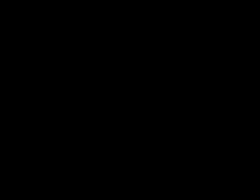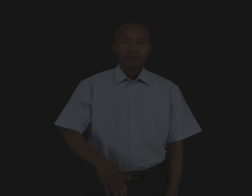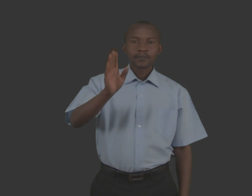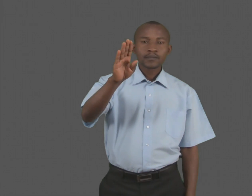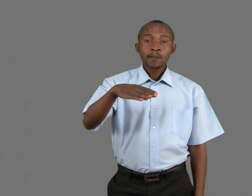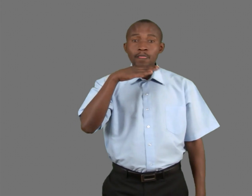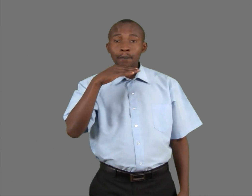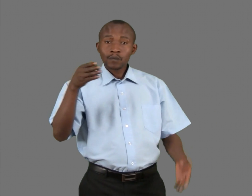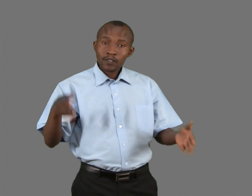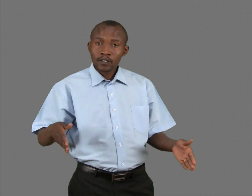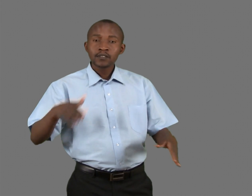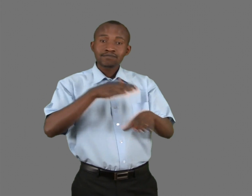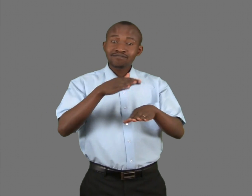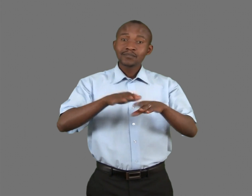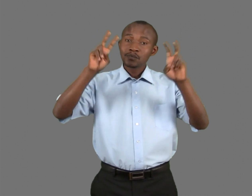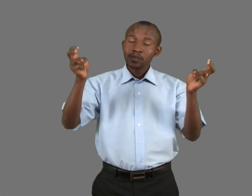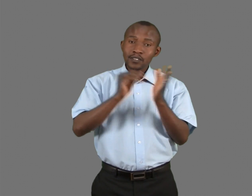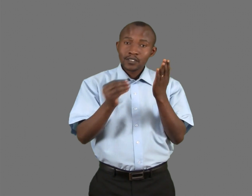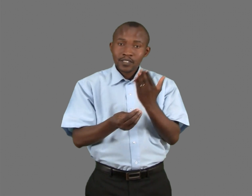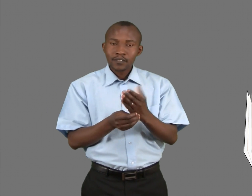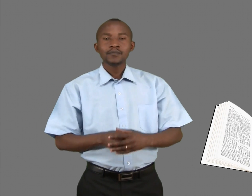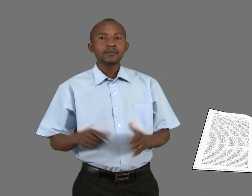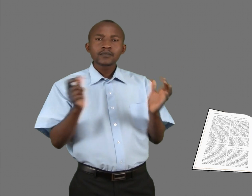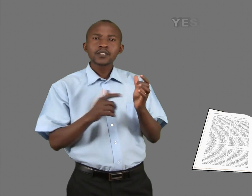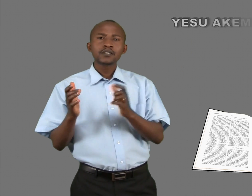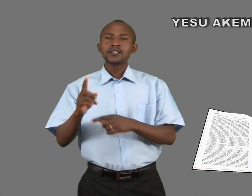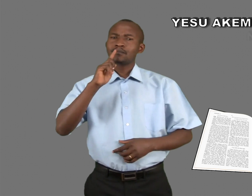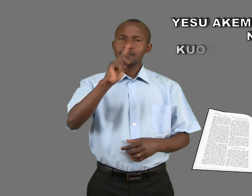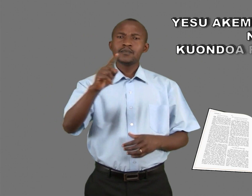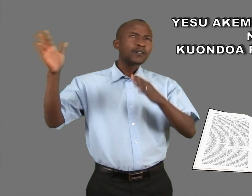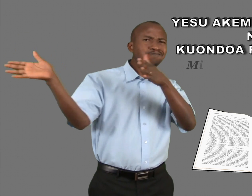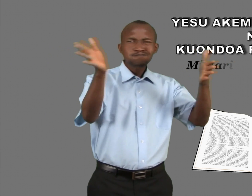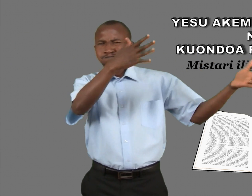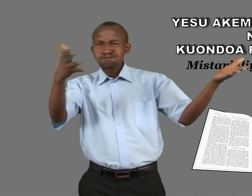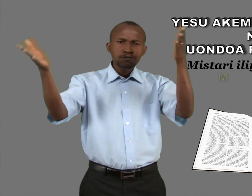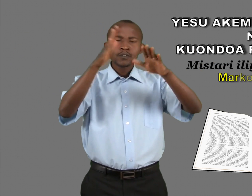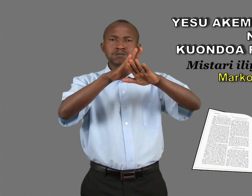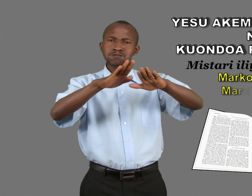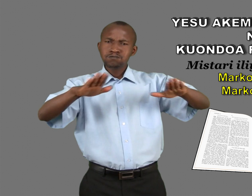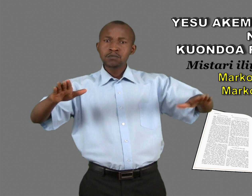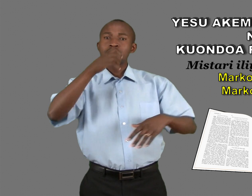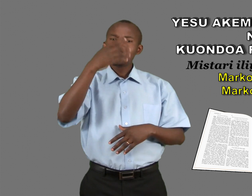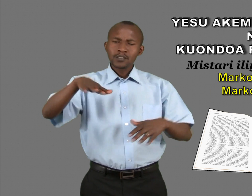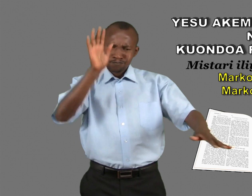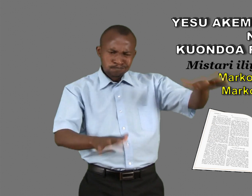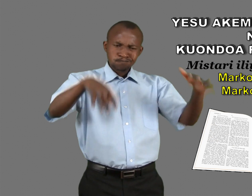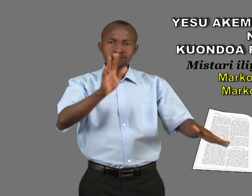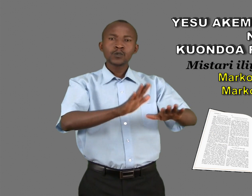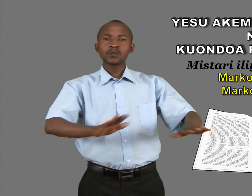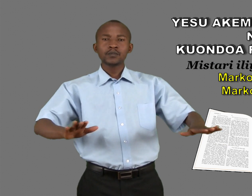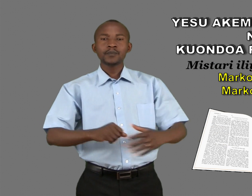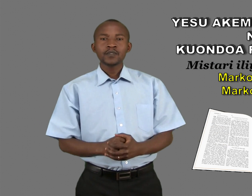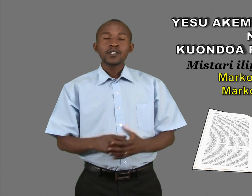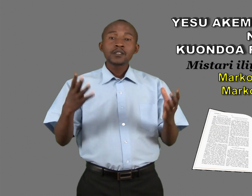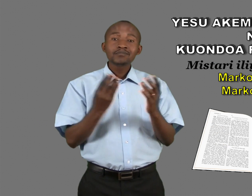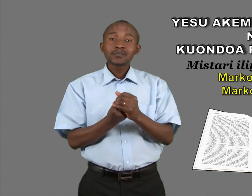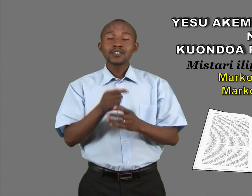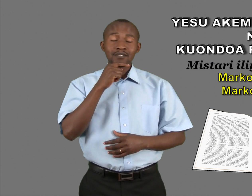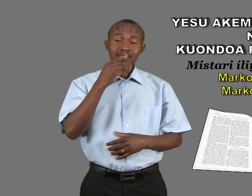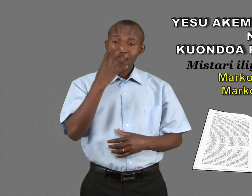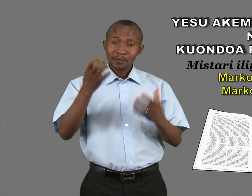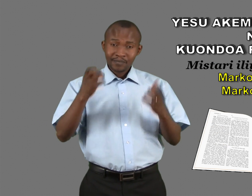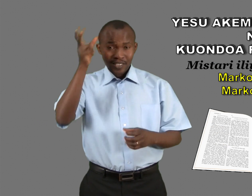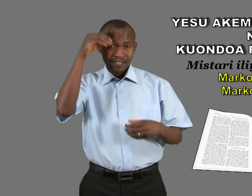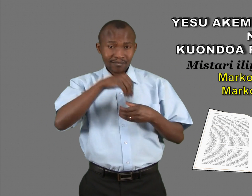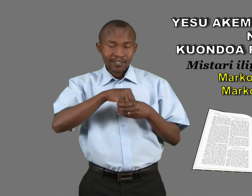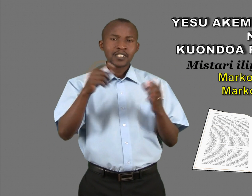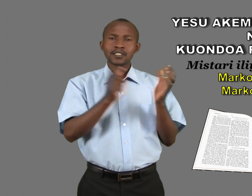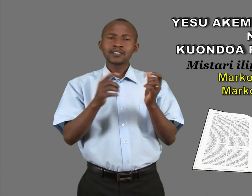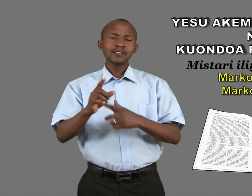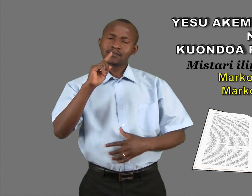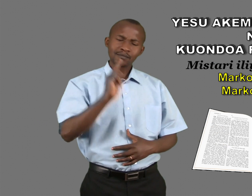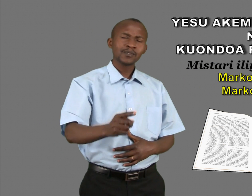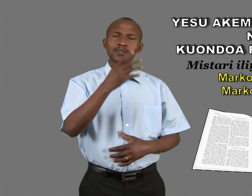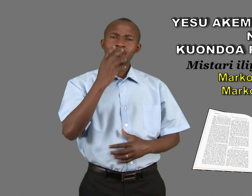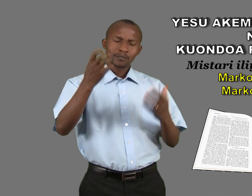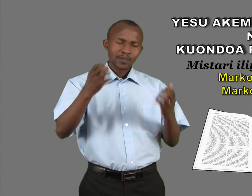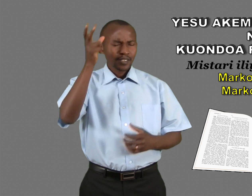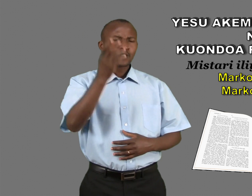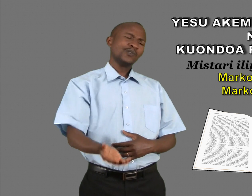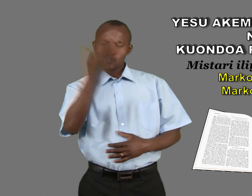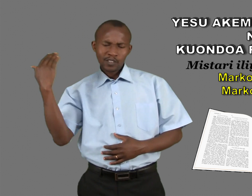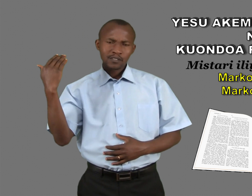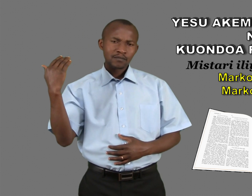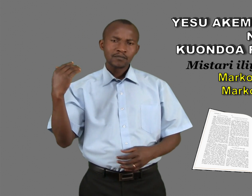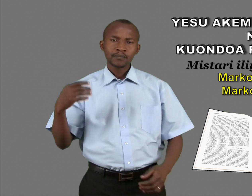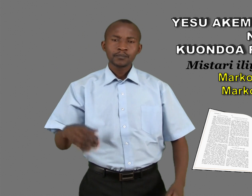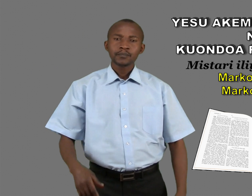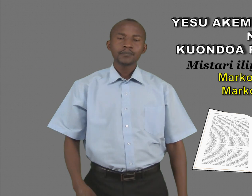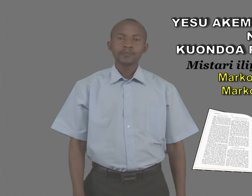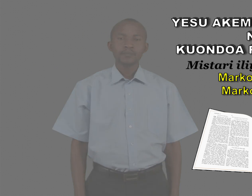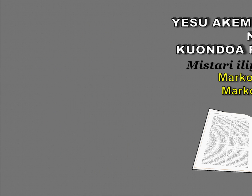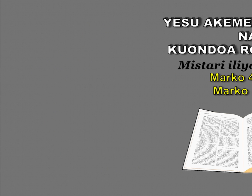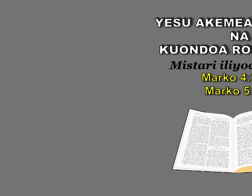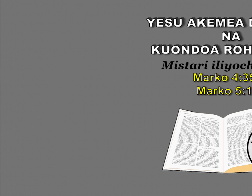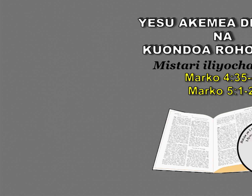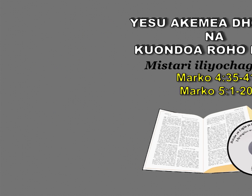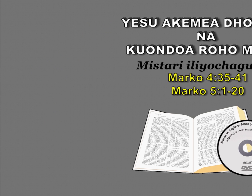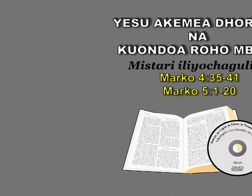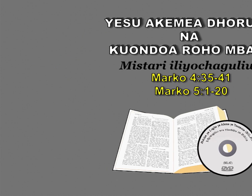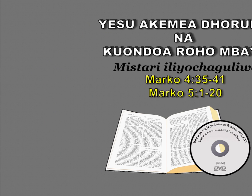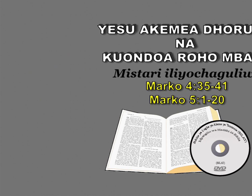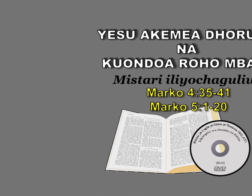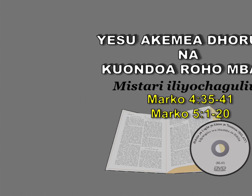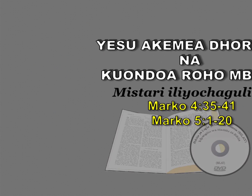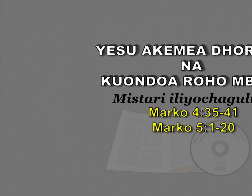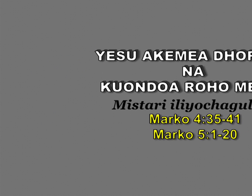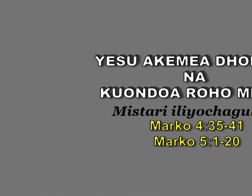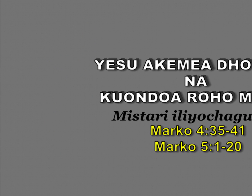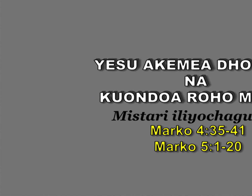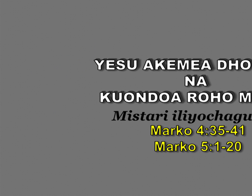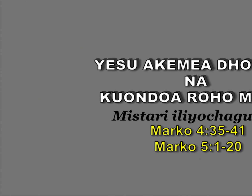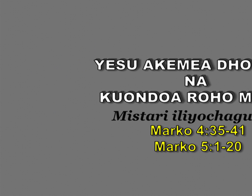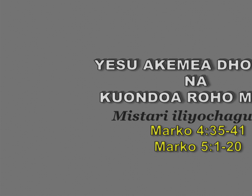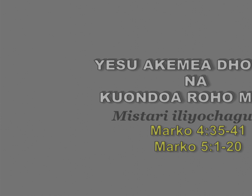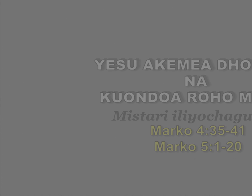Jesus calms the storm and orders bad spirits out